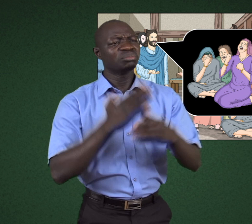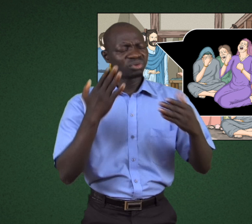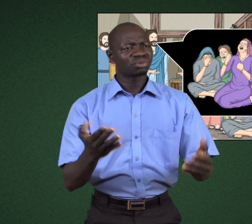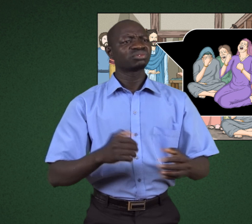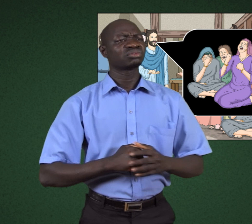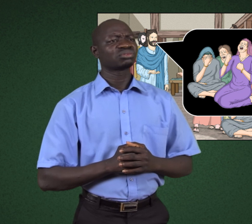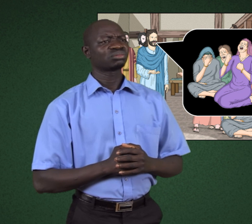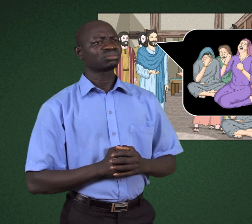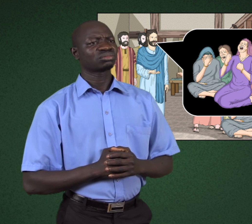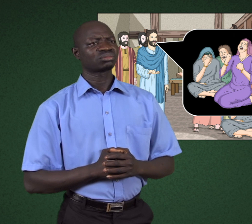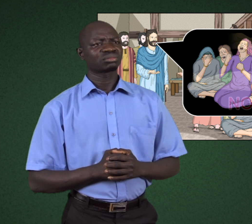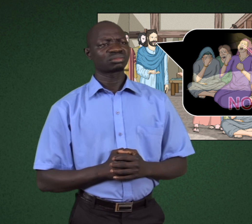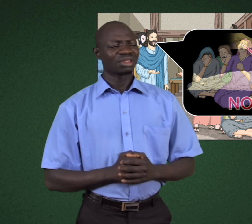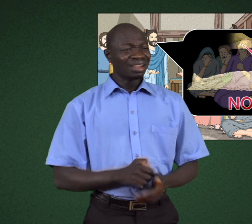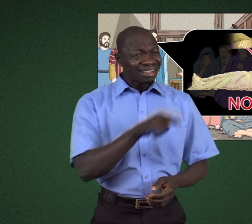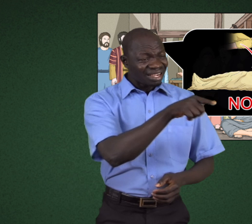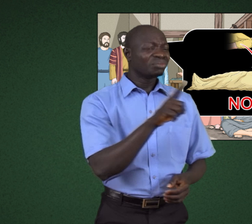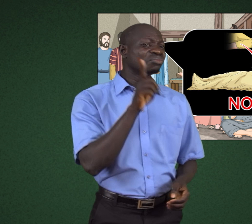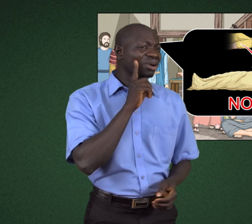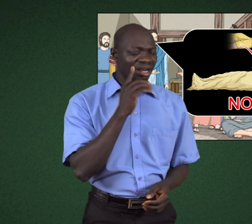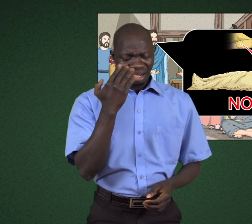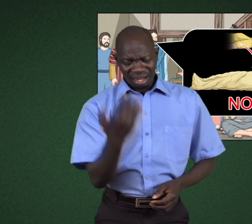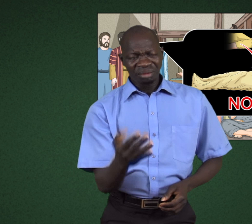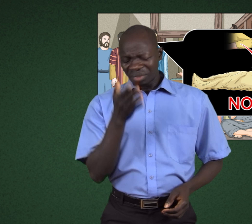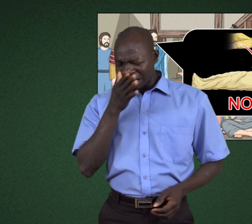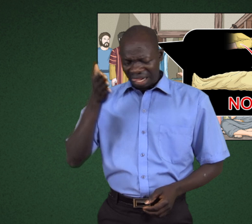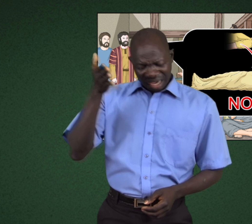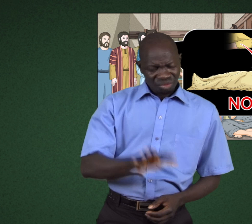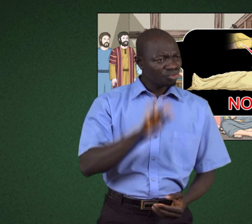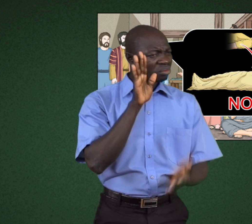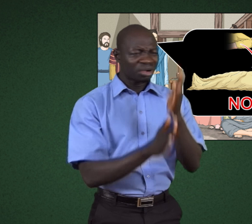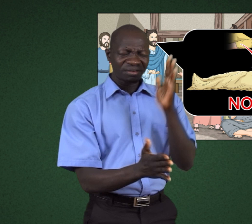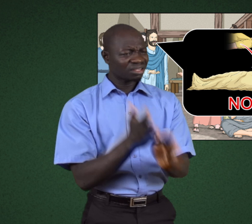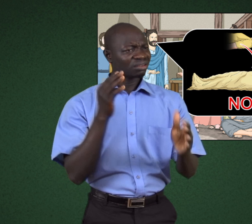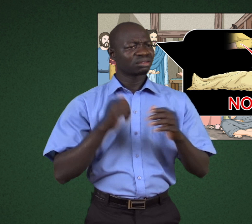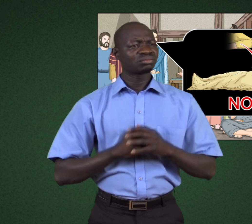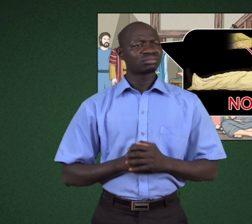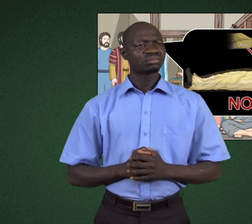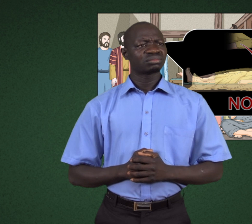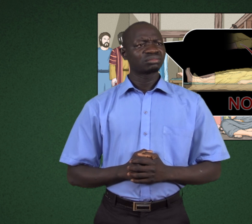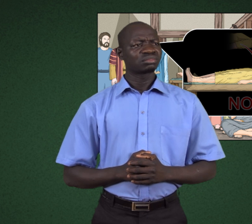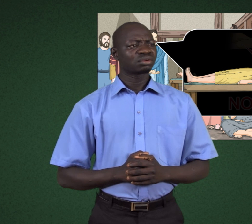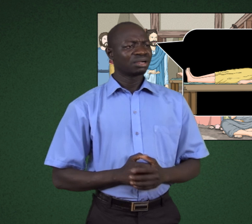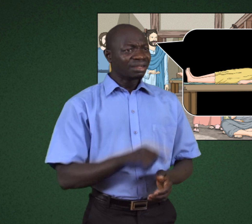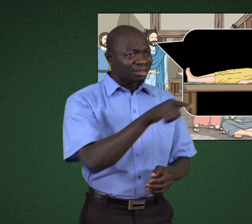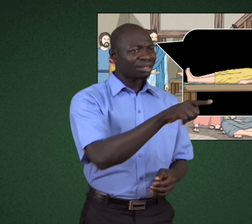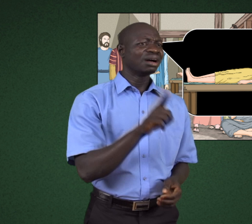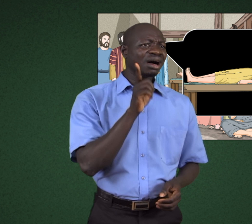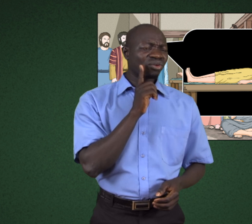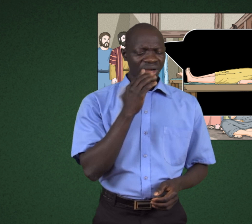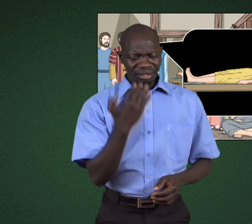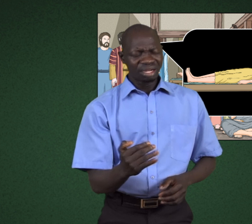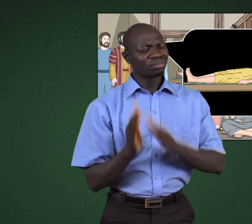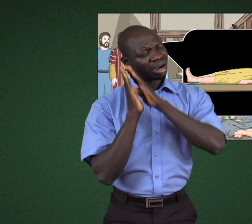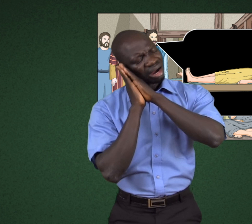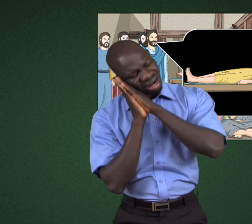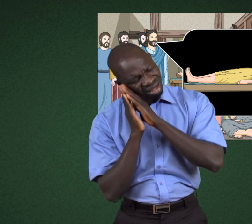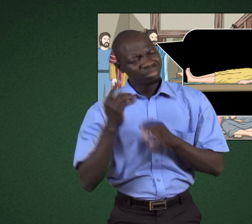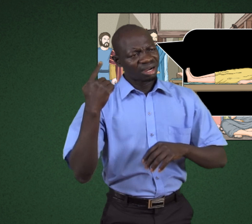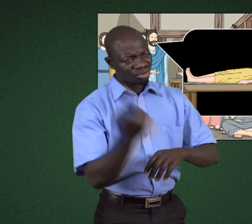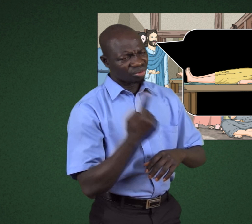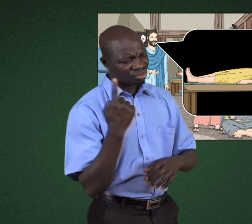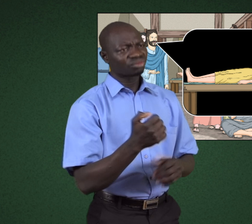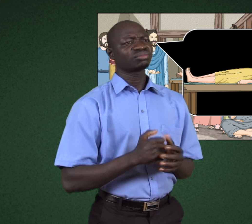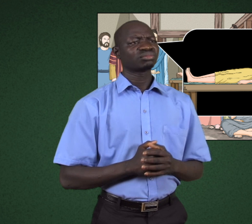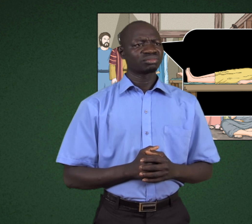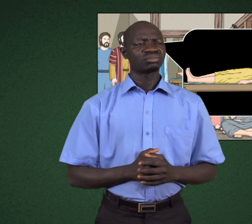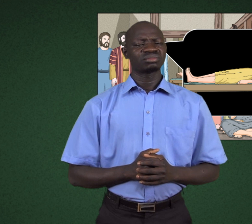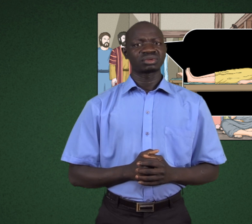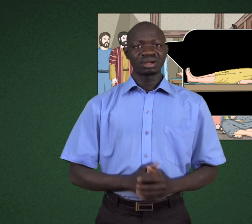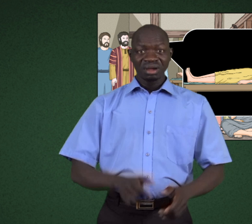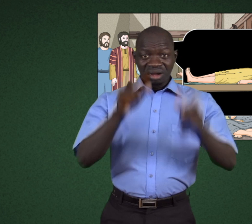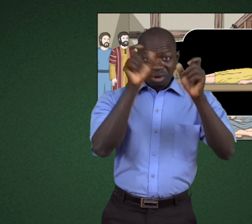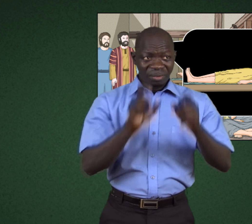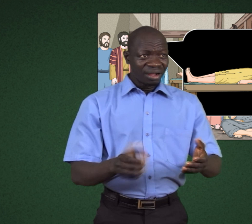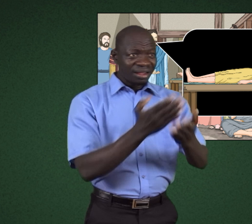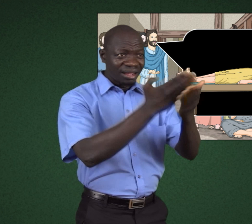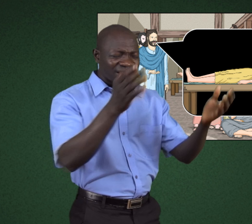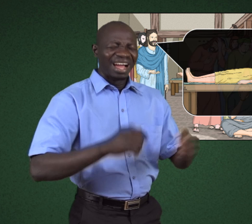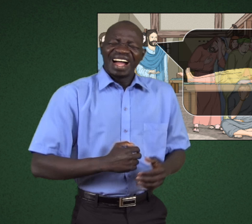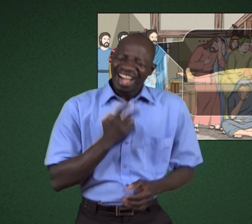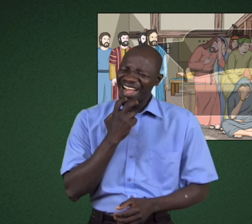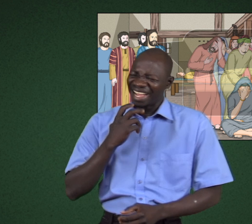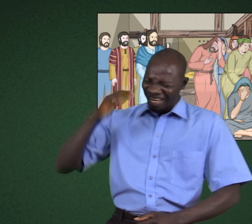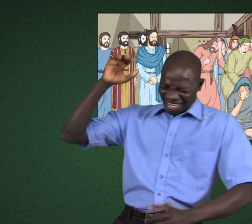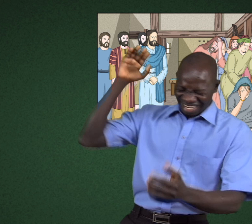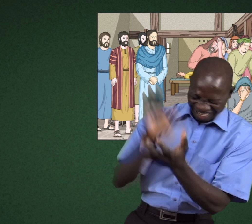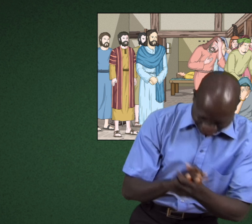The child is not dead, but asleep.”